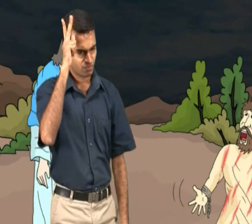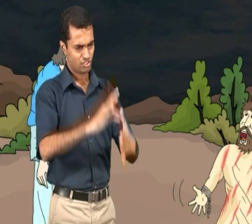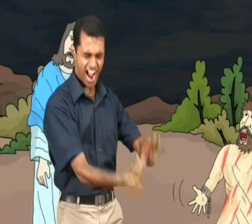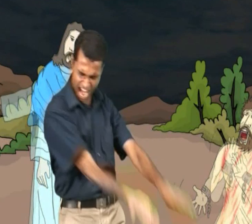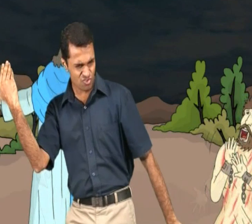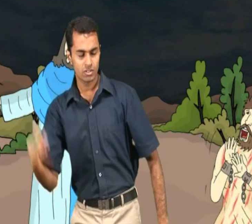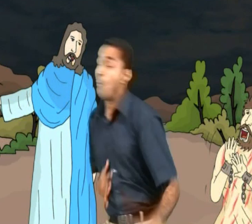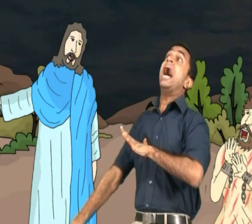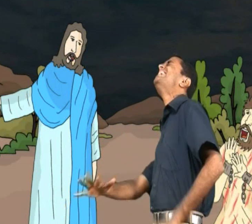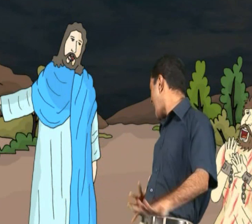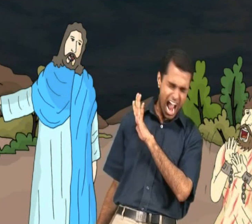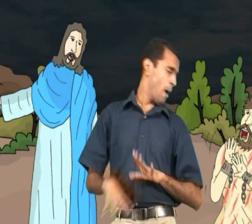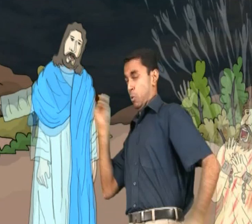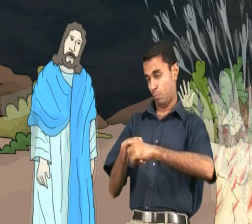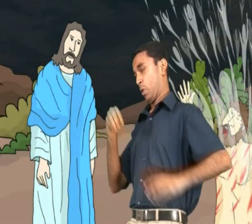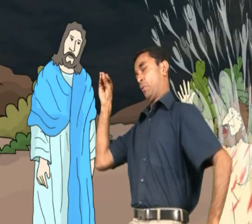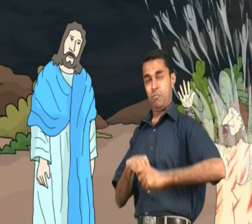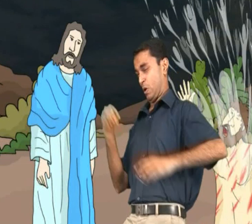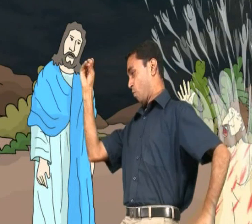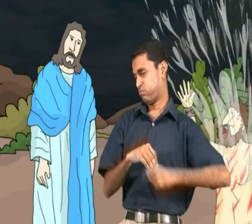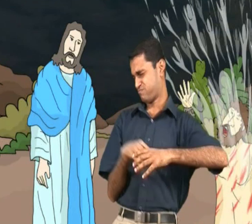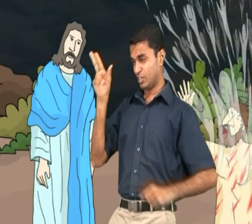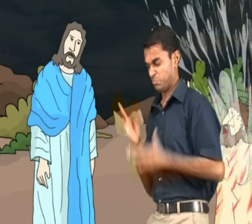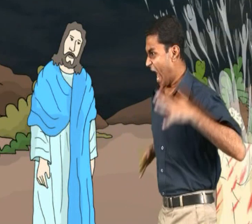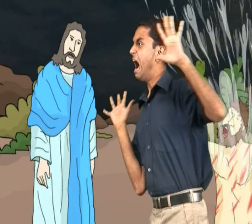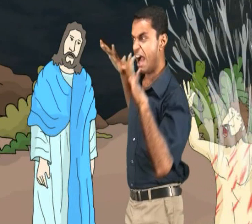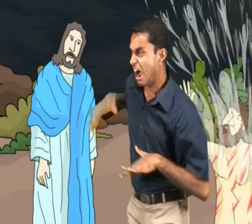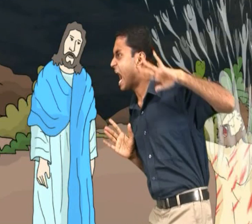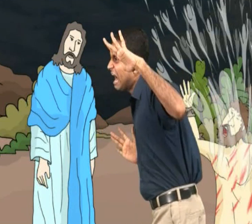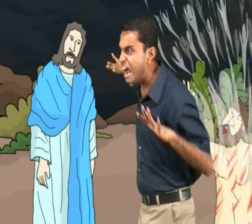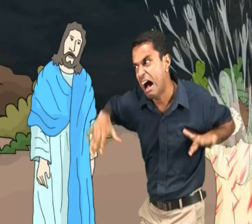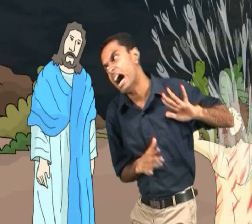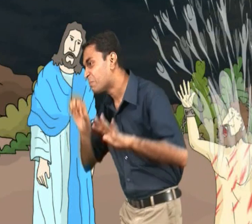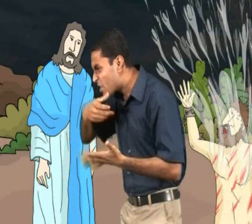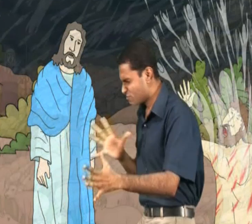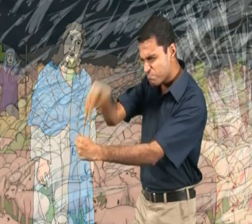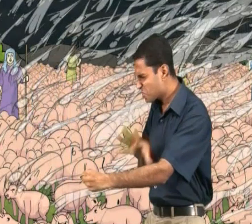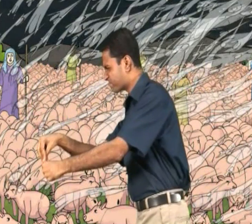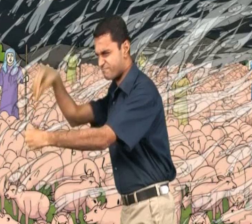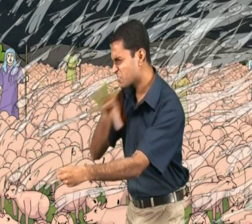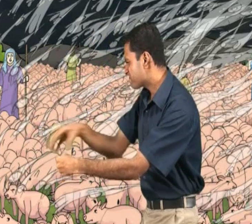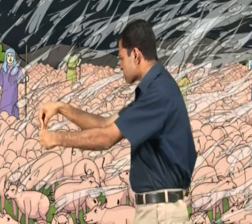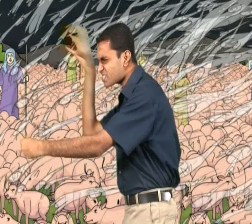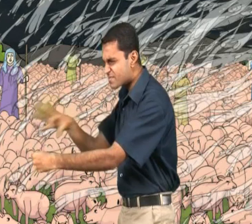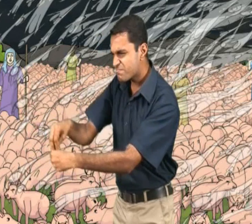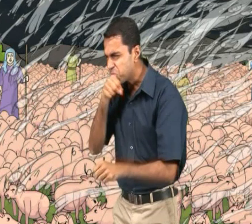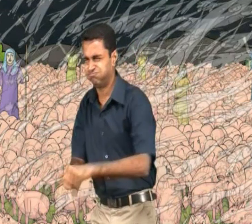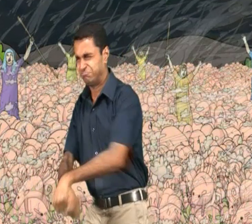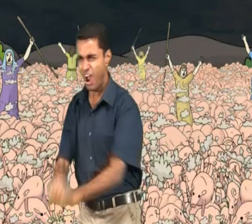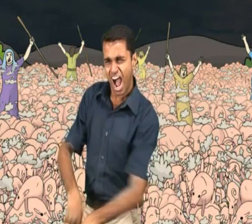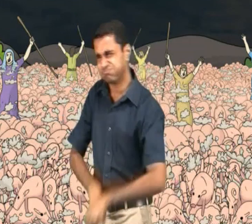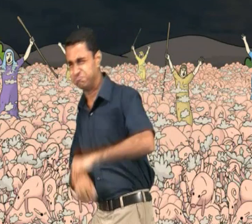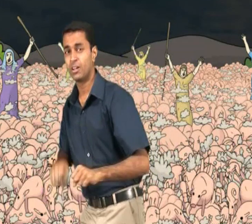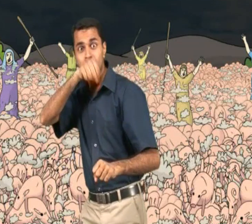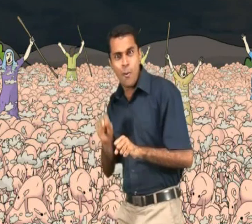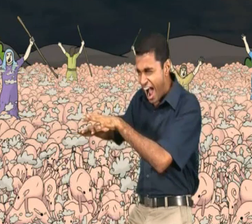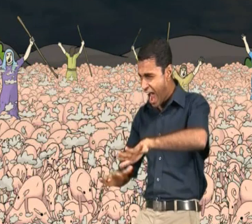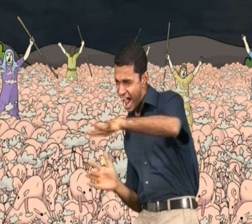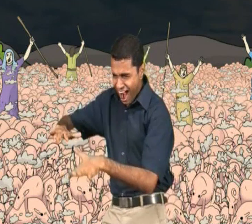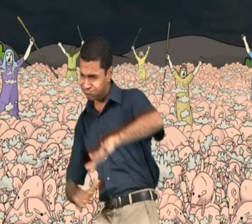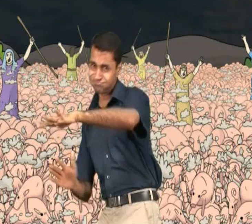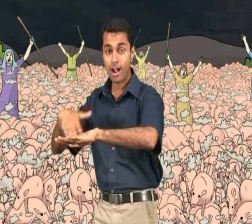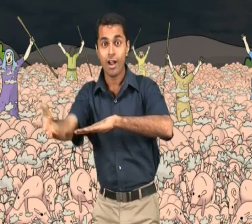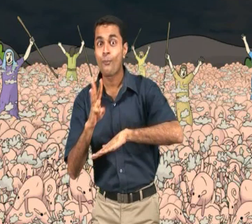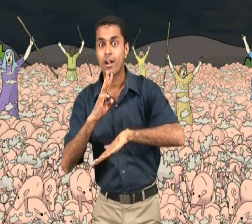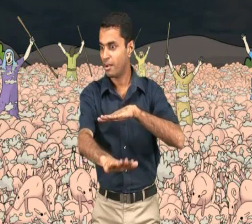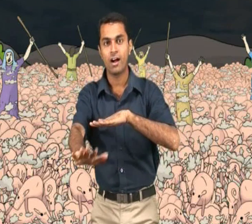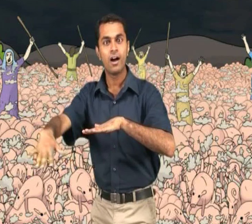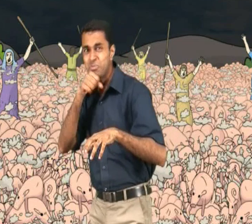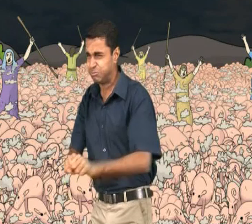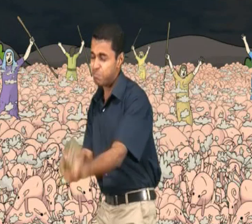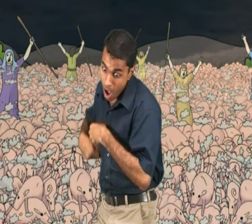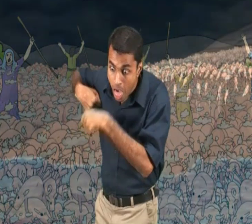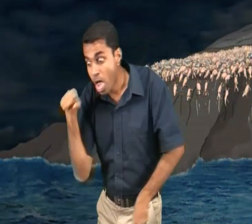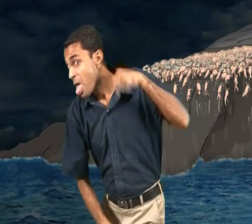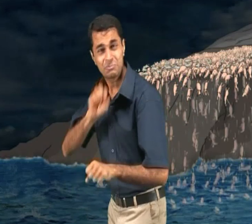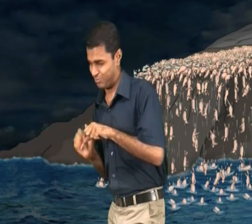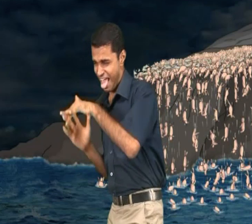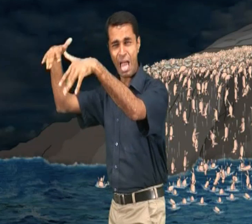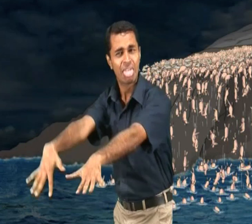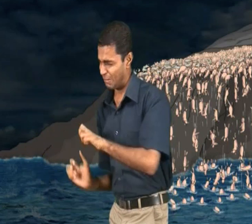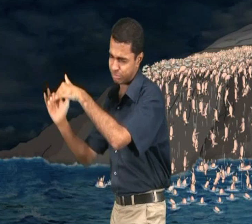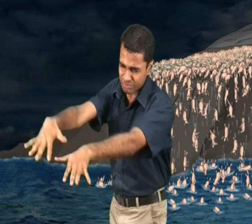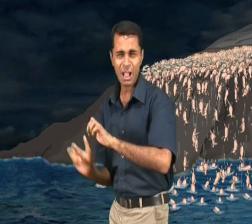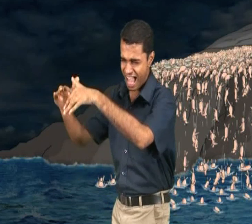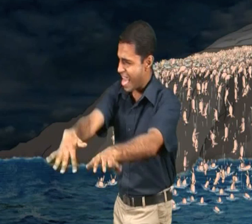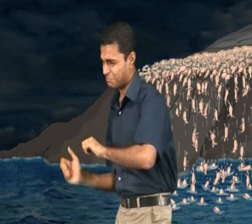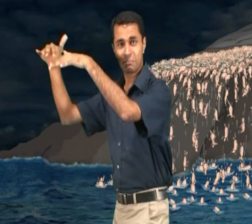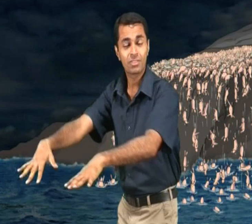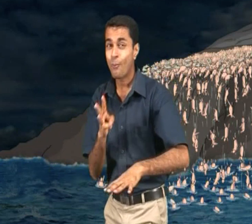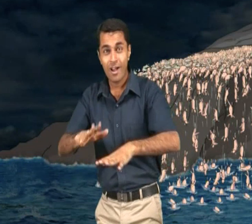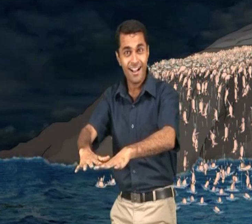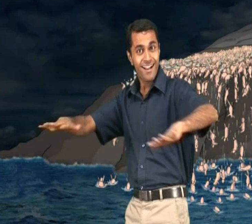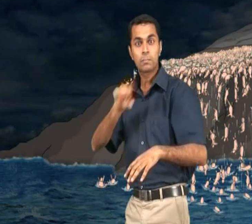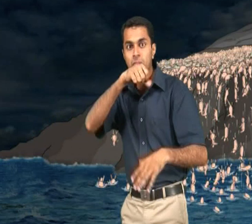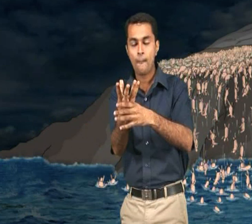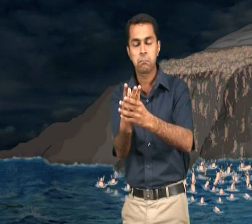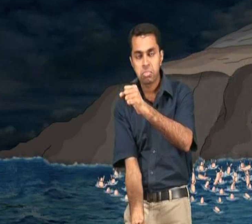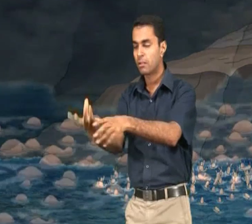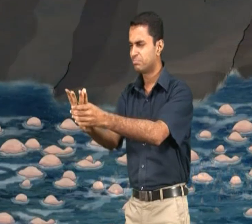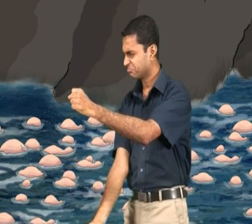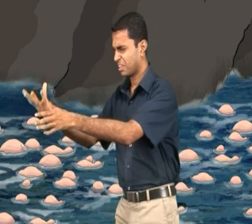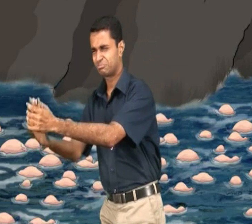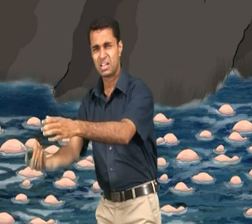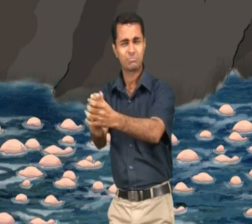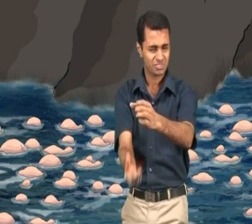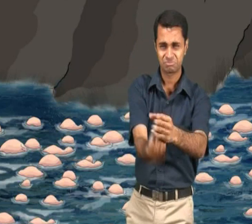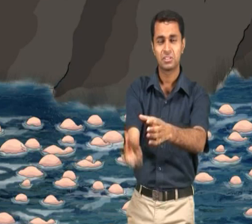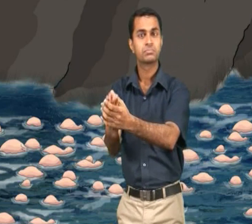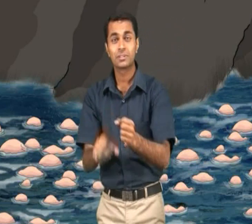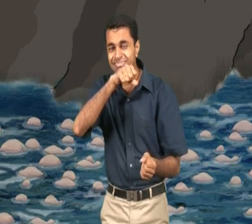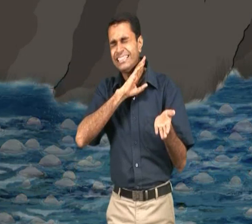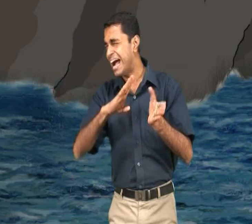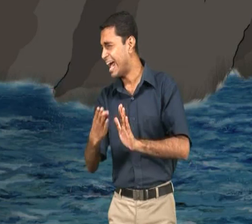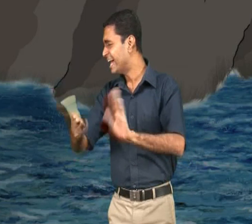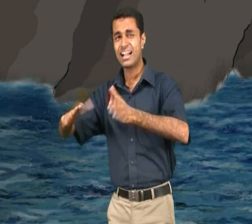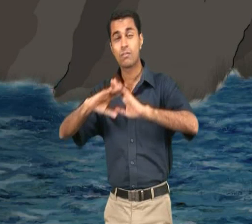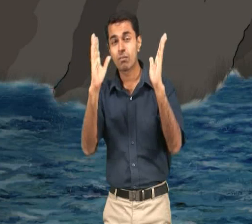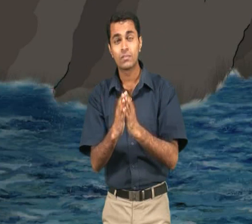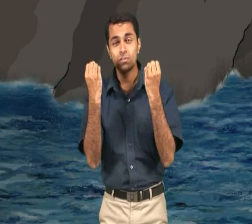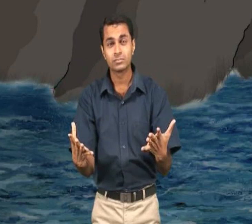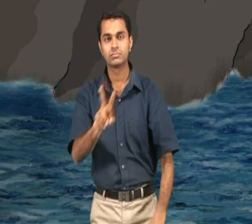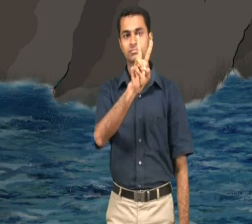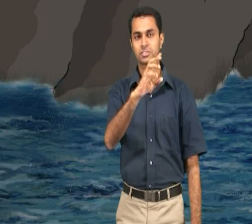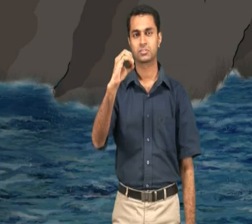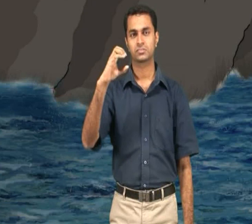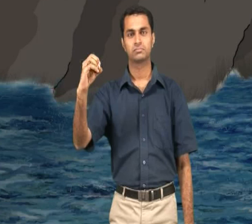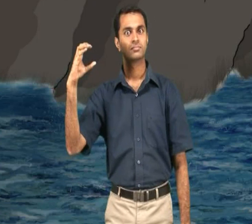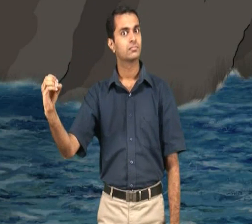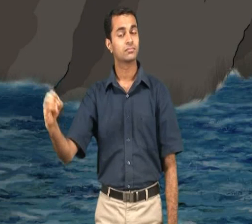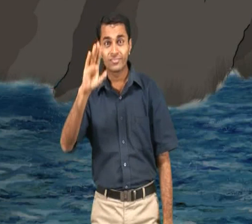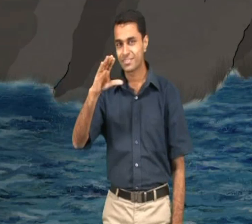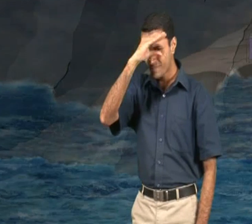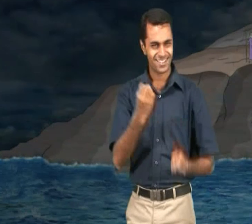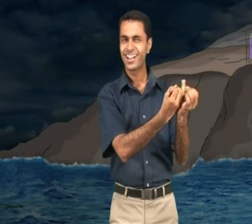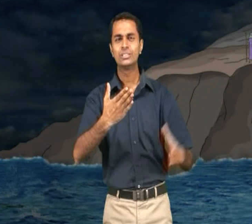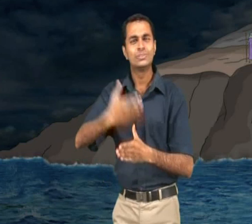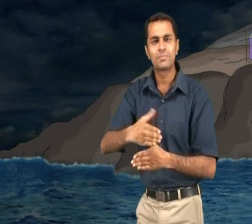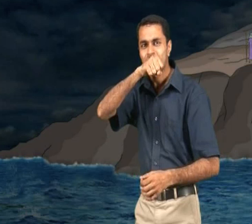He gave them permission, and the unclean spirits came out and went into the pigs, and the herd of about two thousand rushed down the steep bank into the sea and drowned in the water.